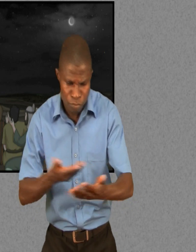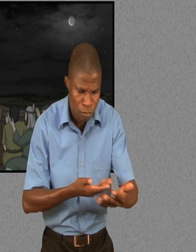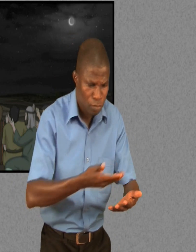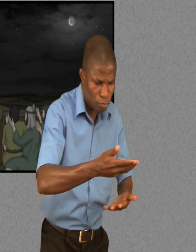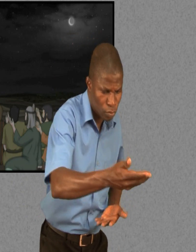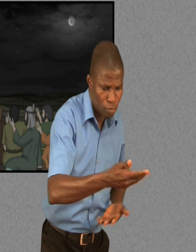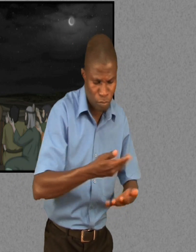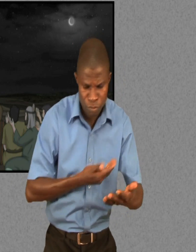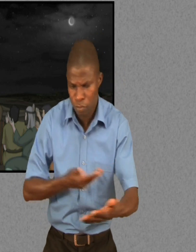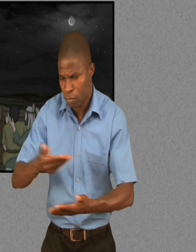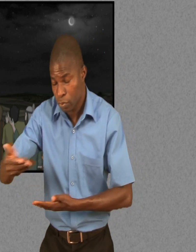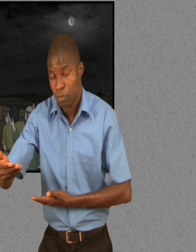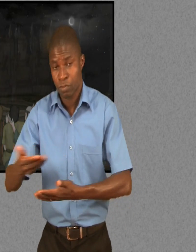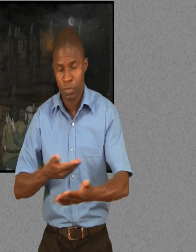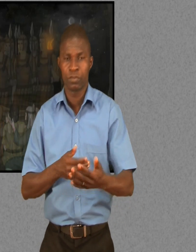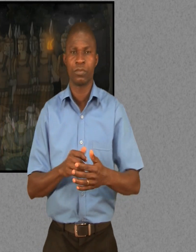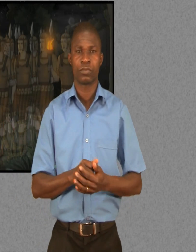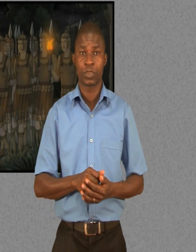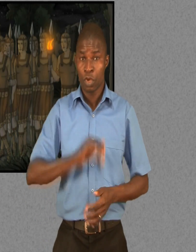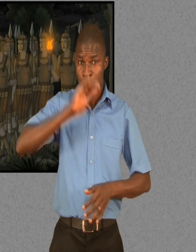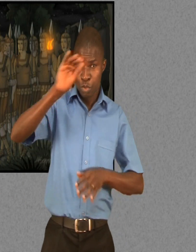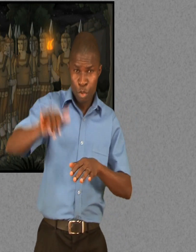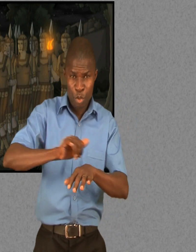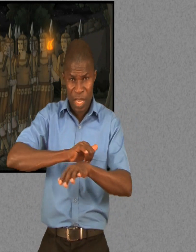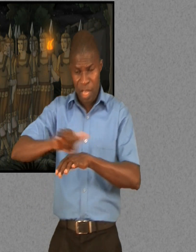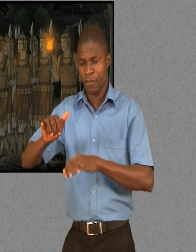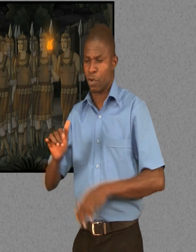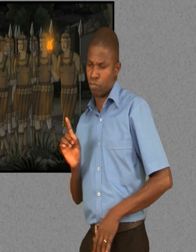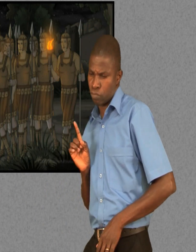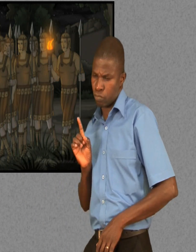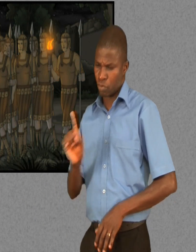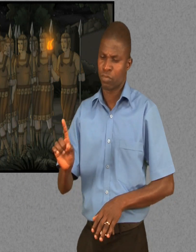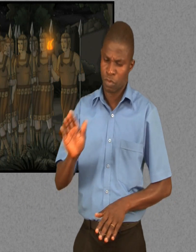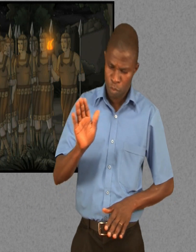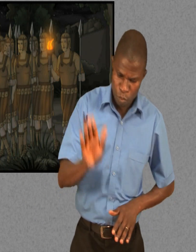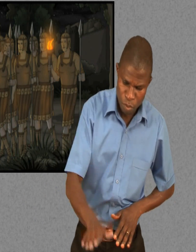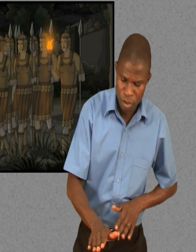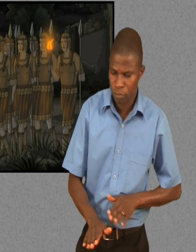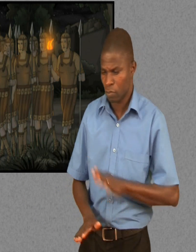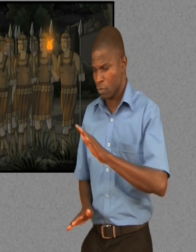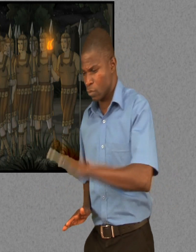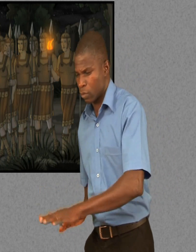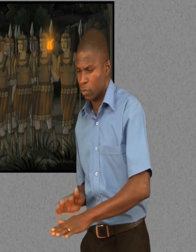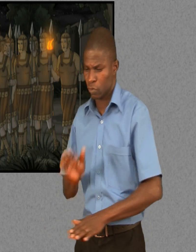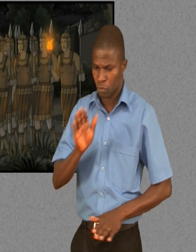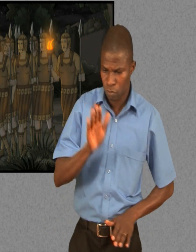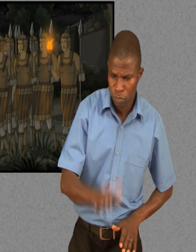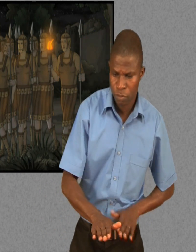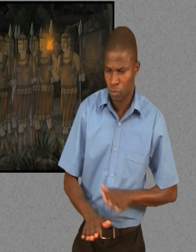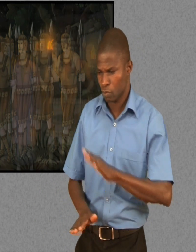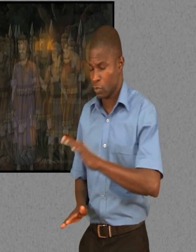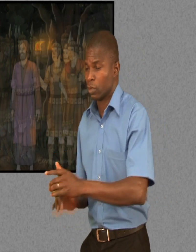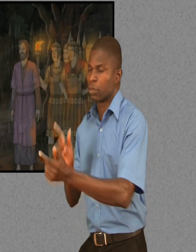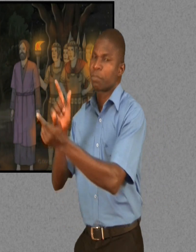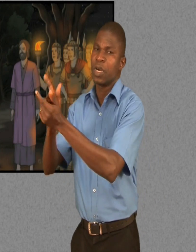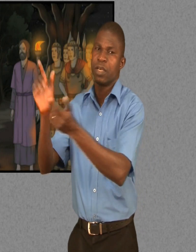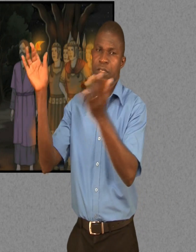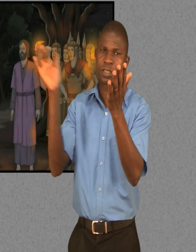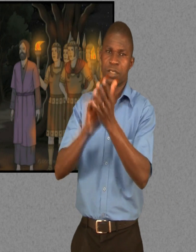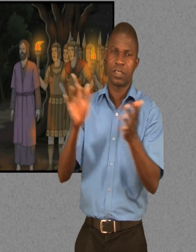arrest Him.”